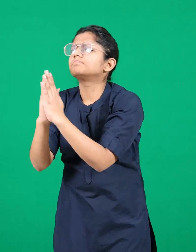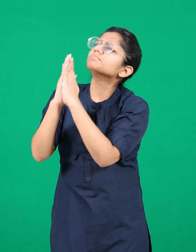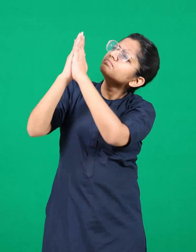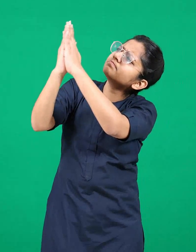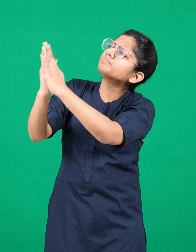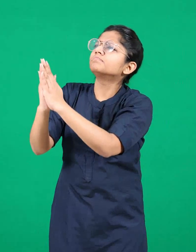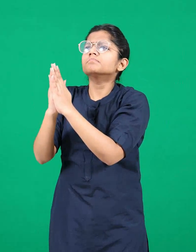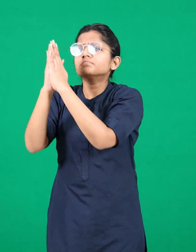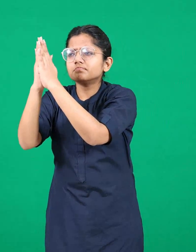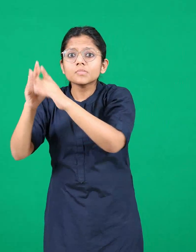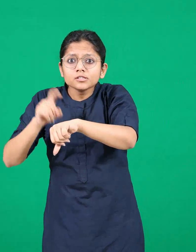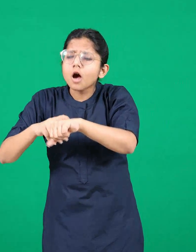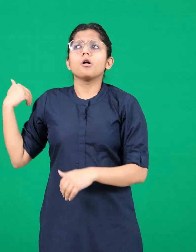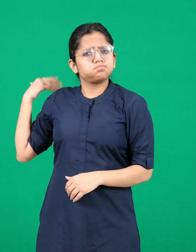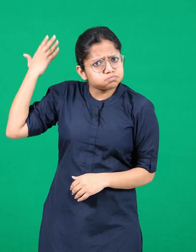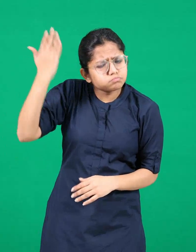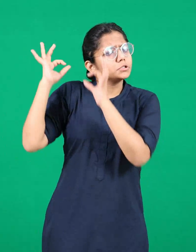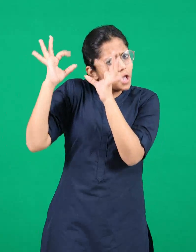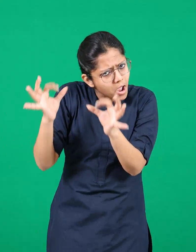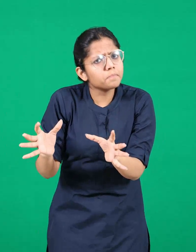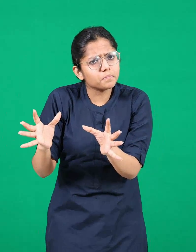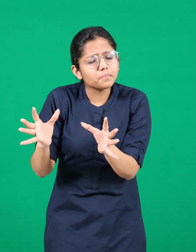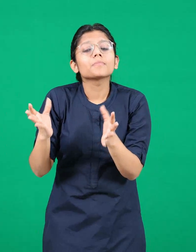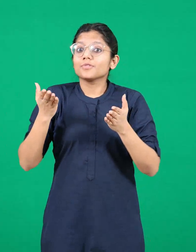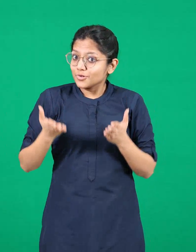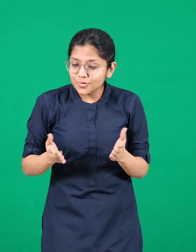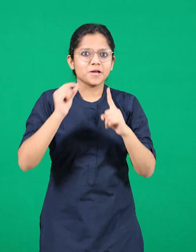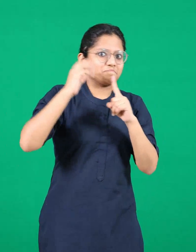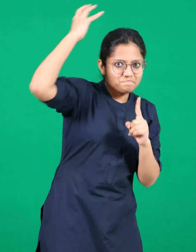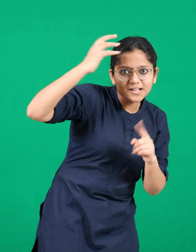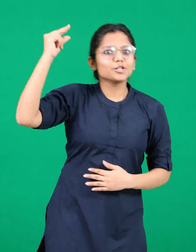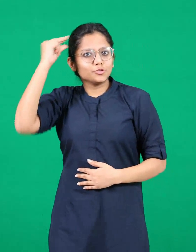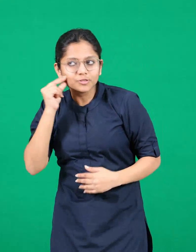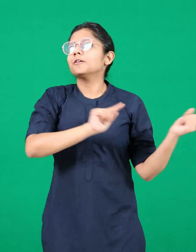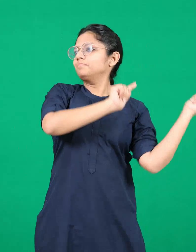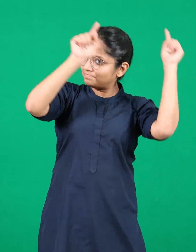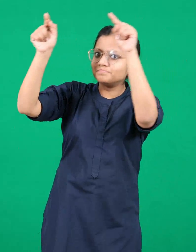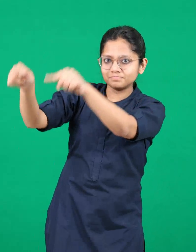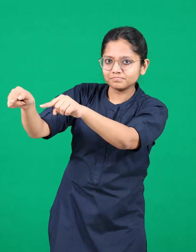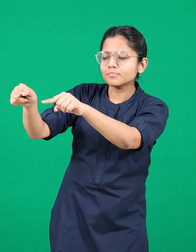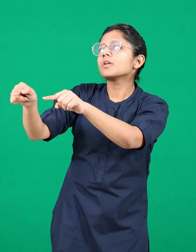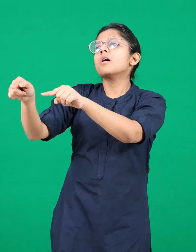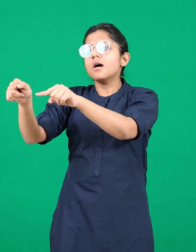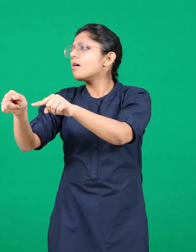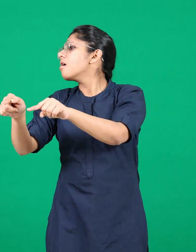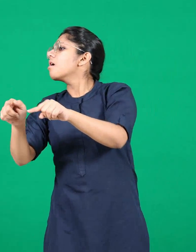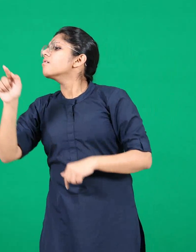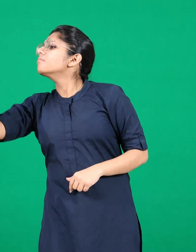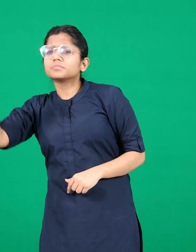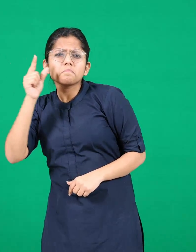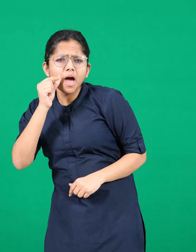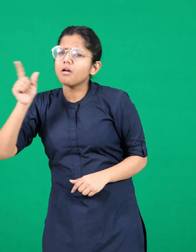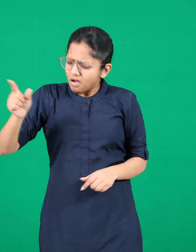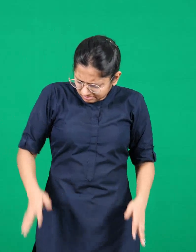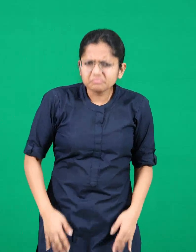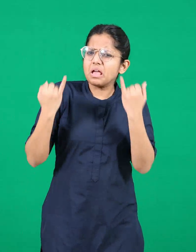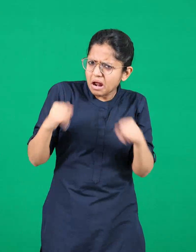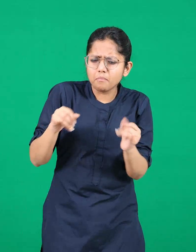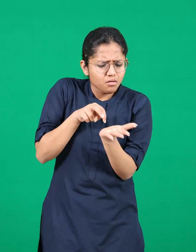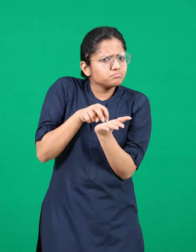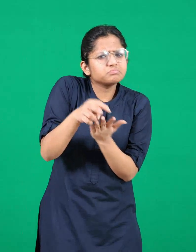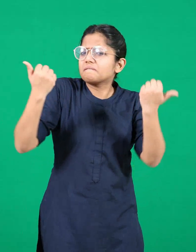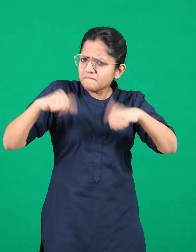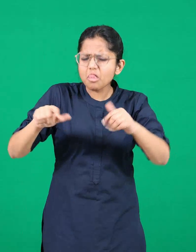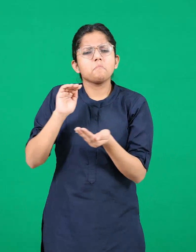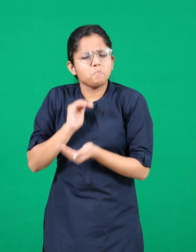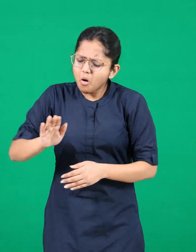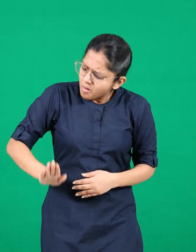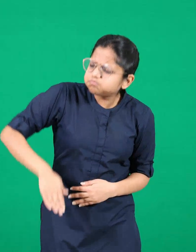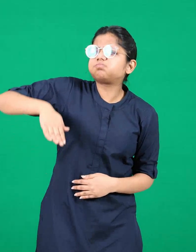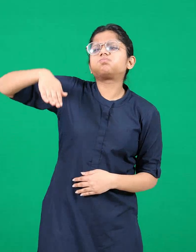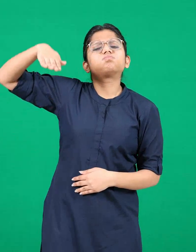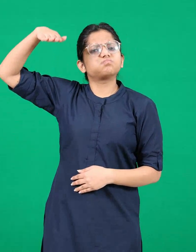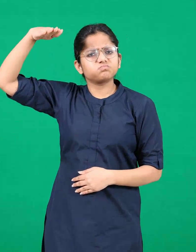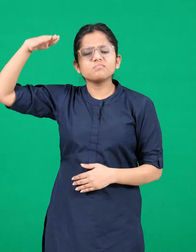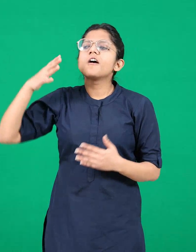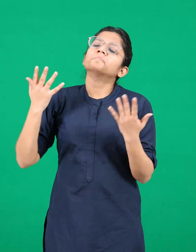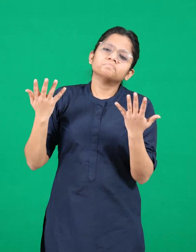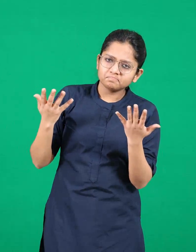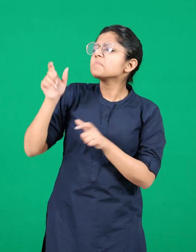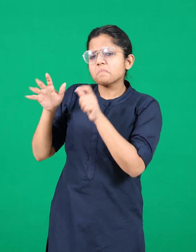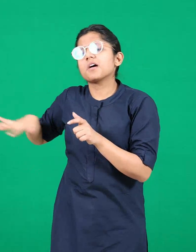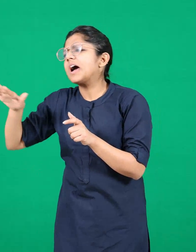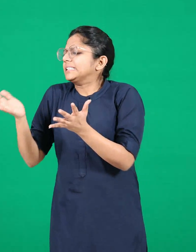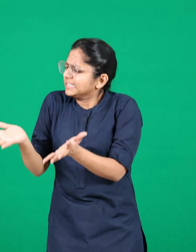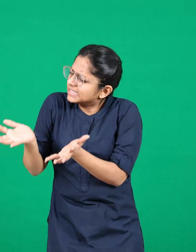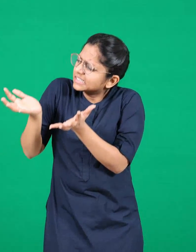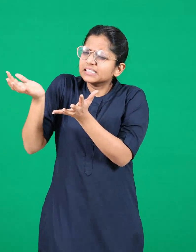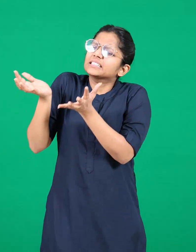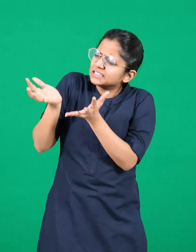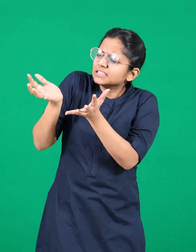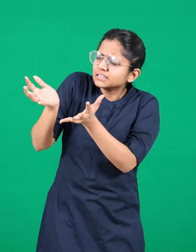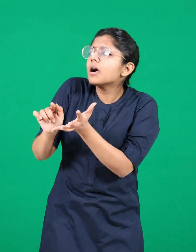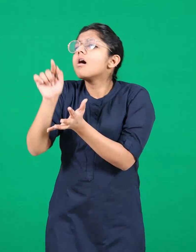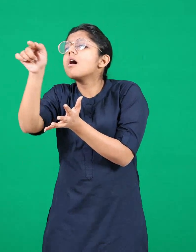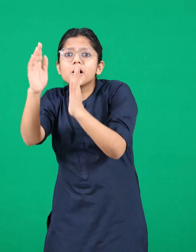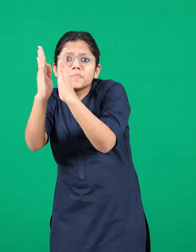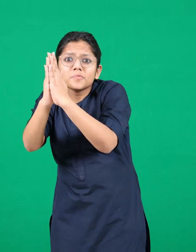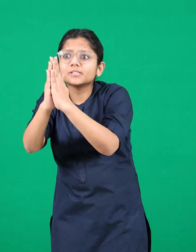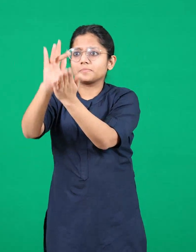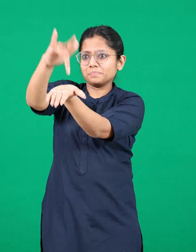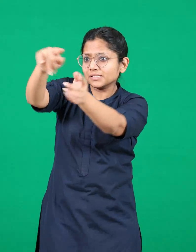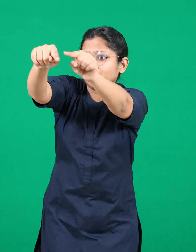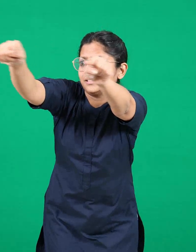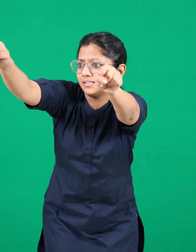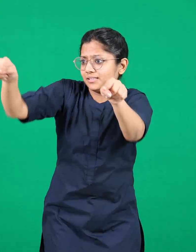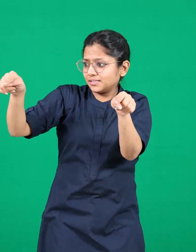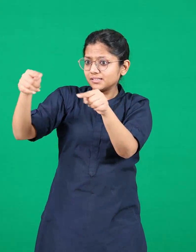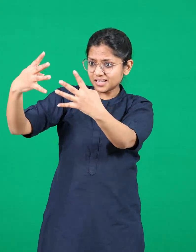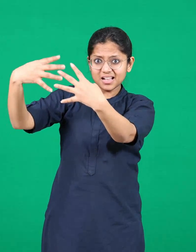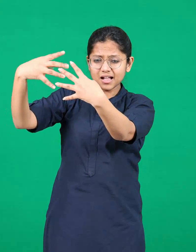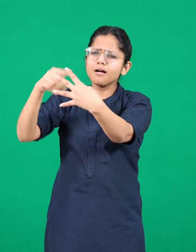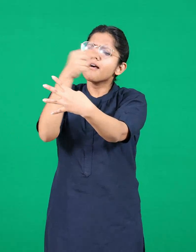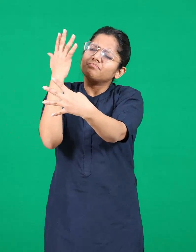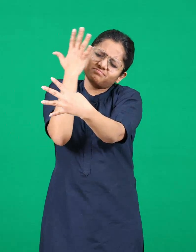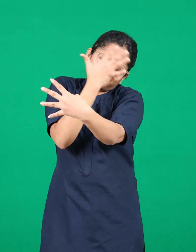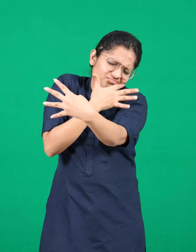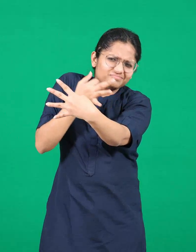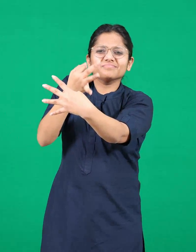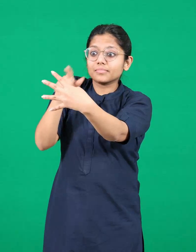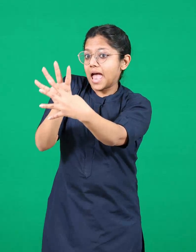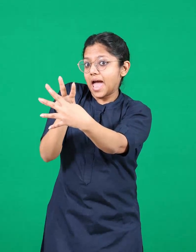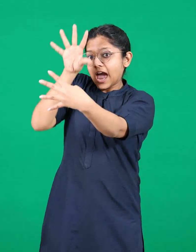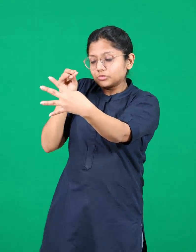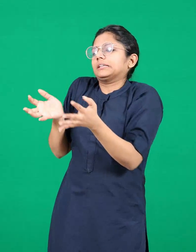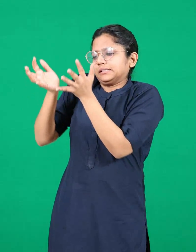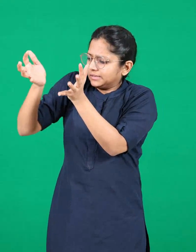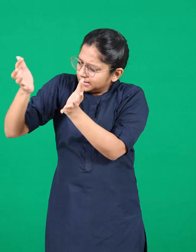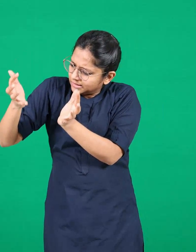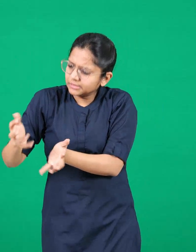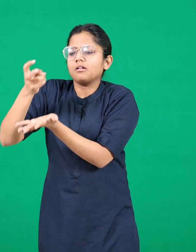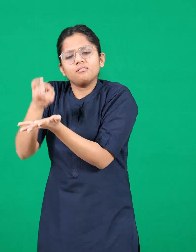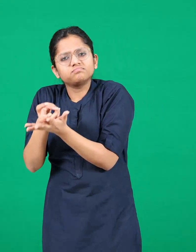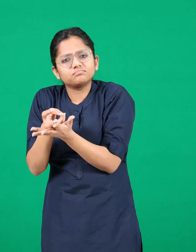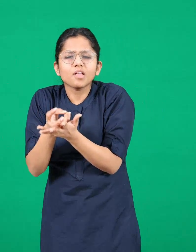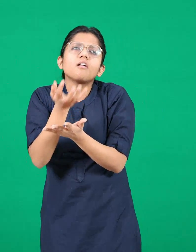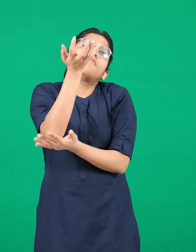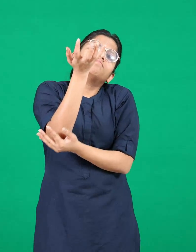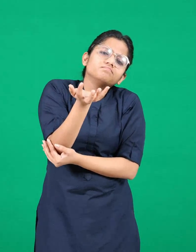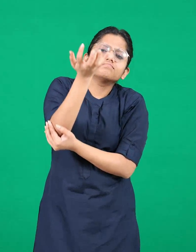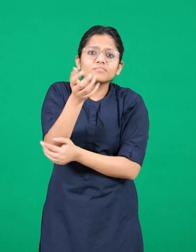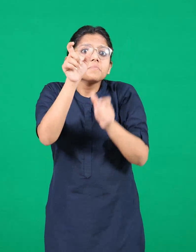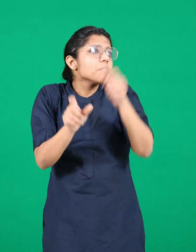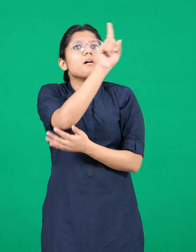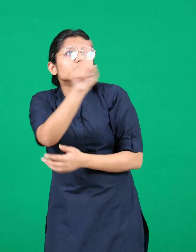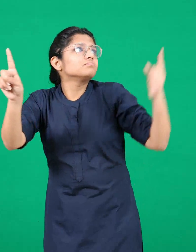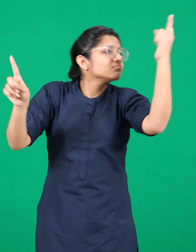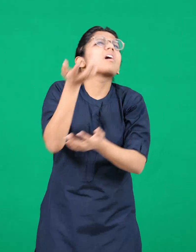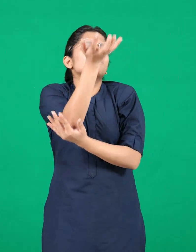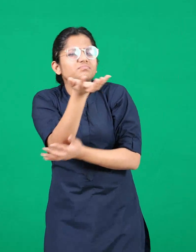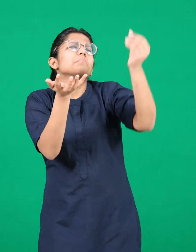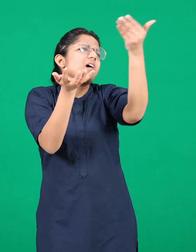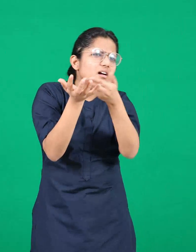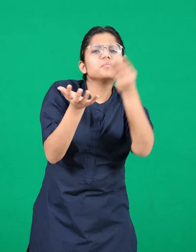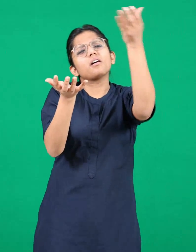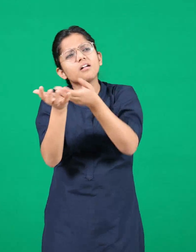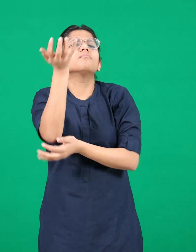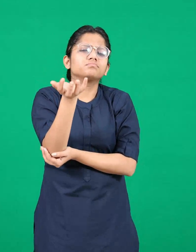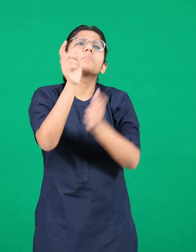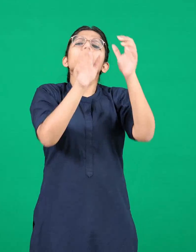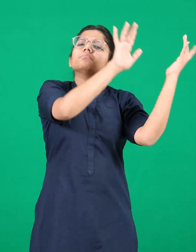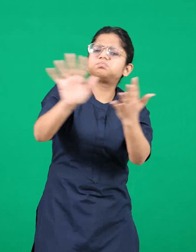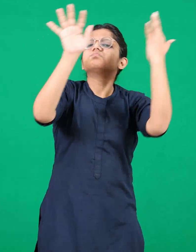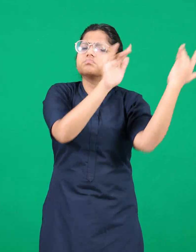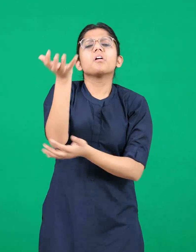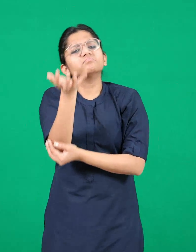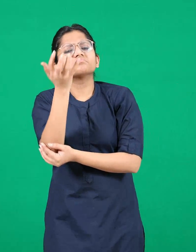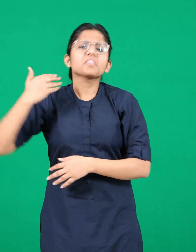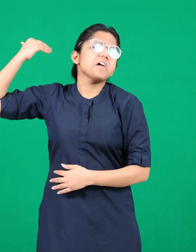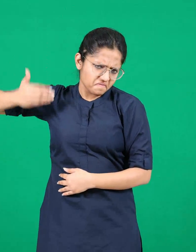And a man who was lame from birth was being carried to the temple gate called Beautiful, where he was put every day to beg from those entering the temple courts.